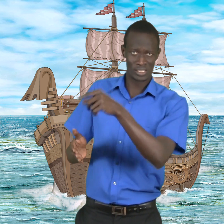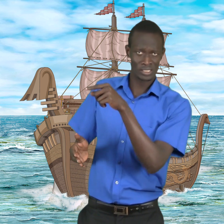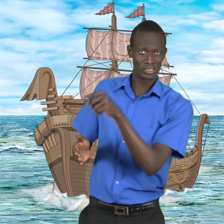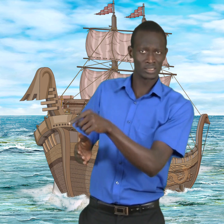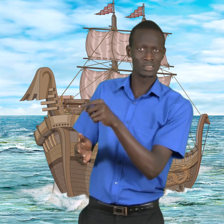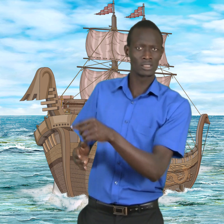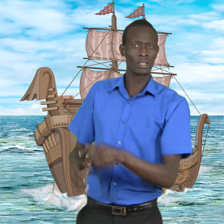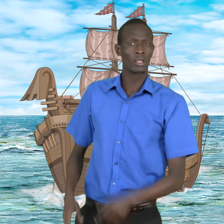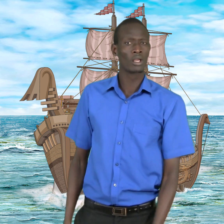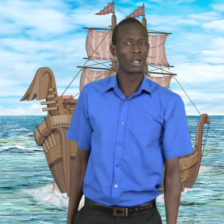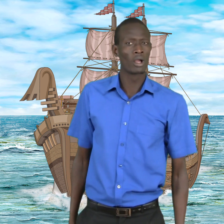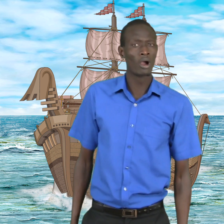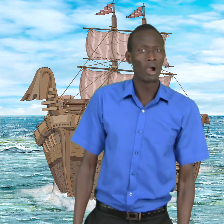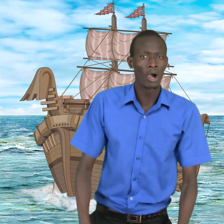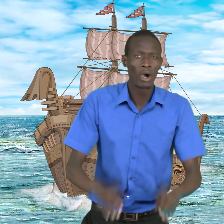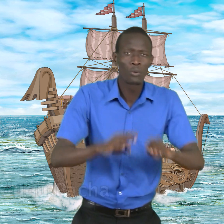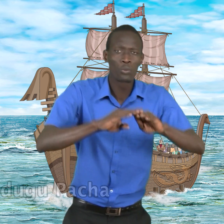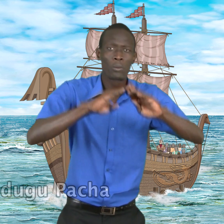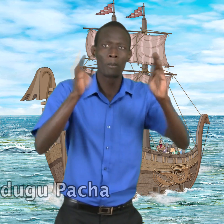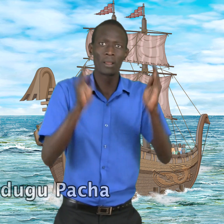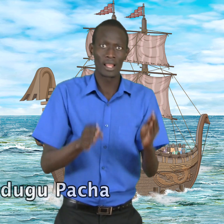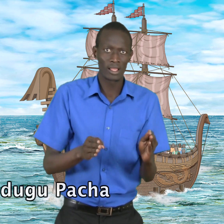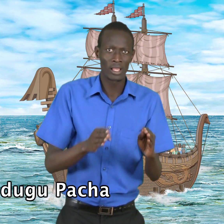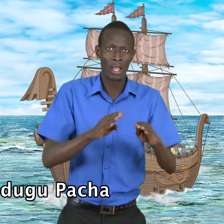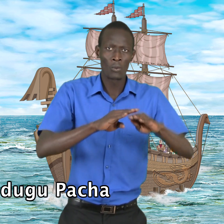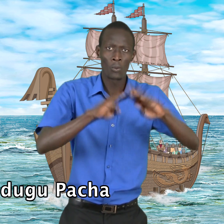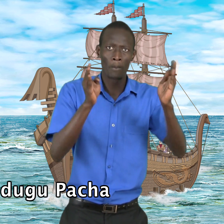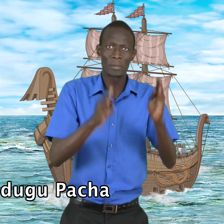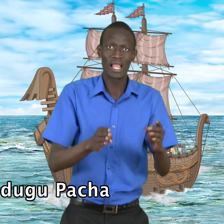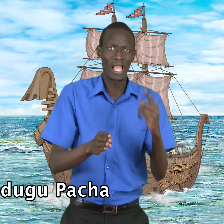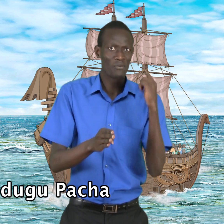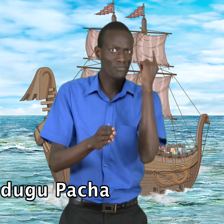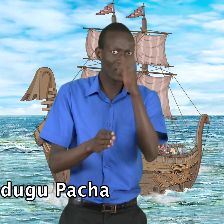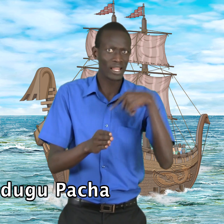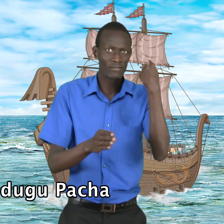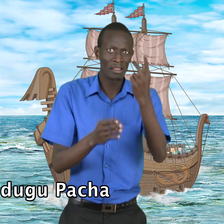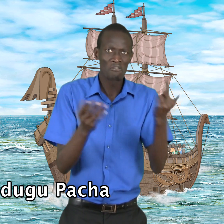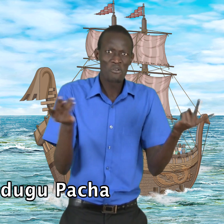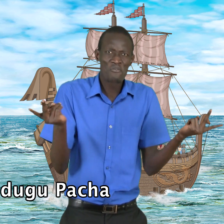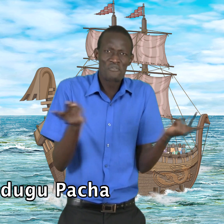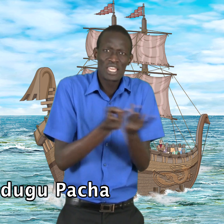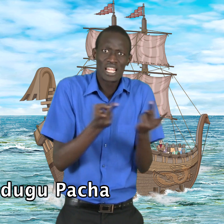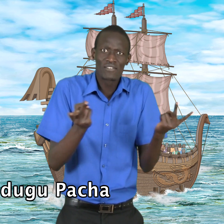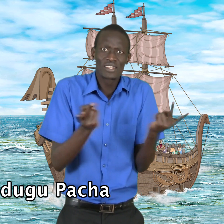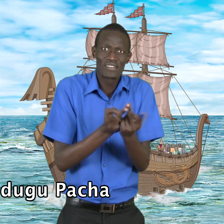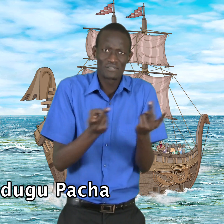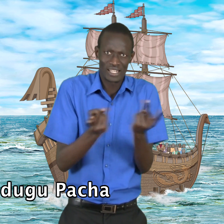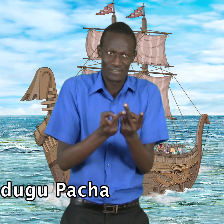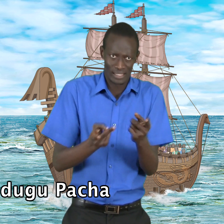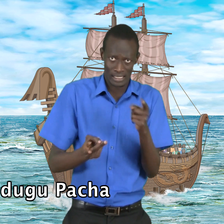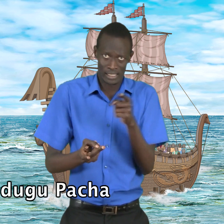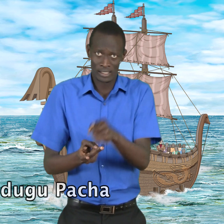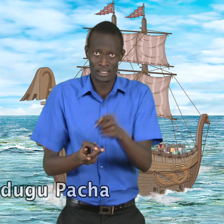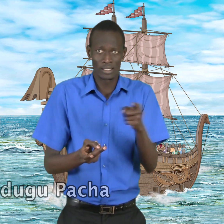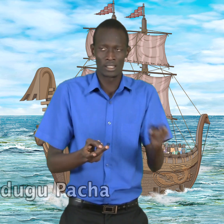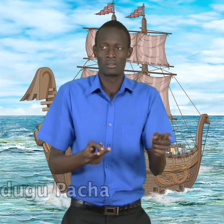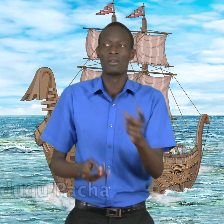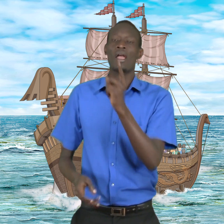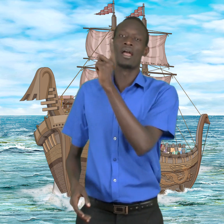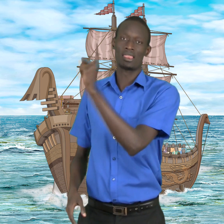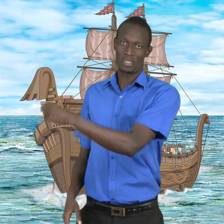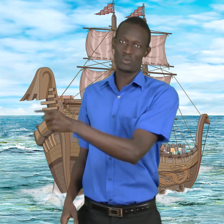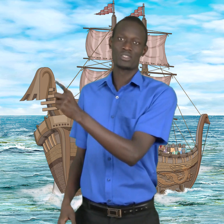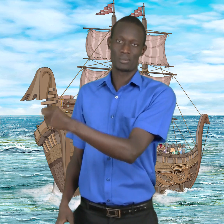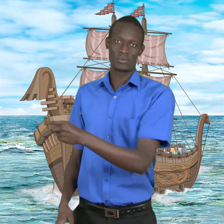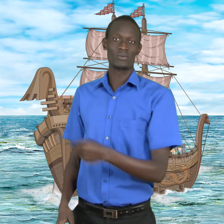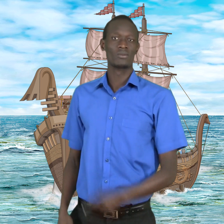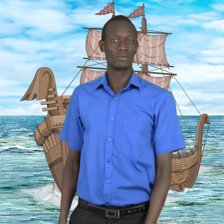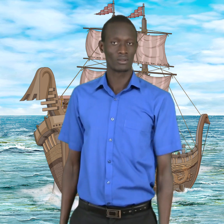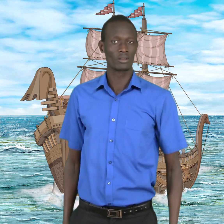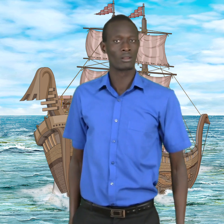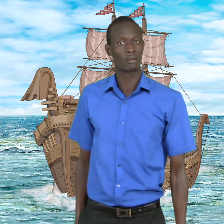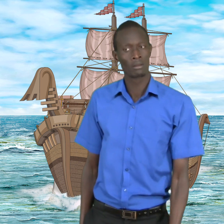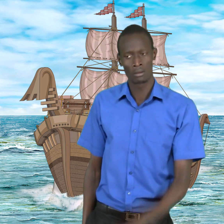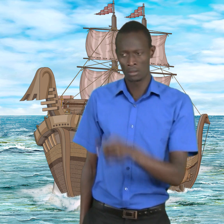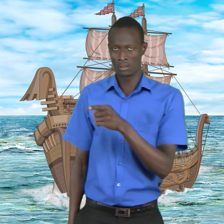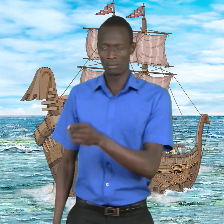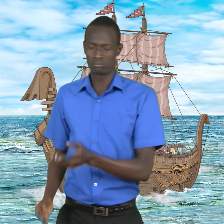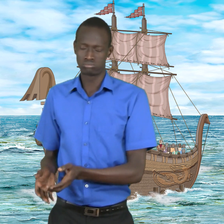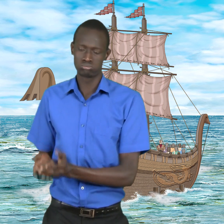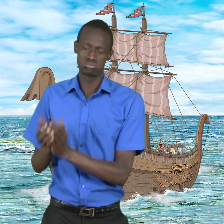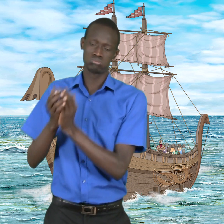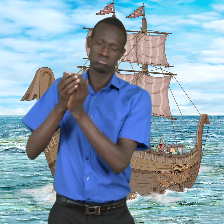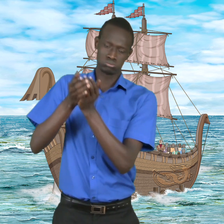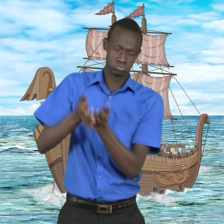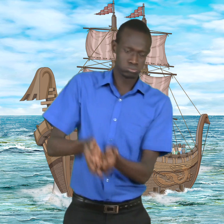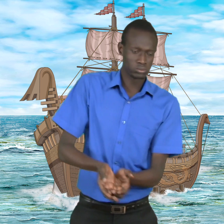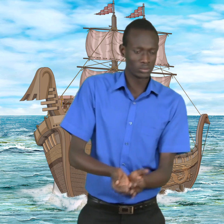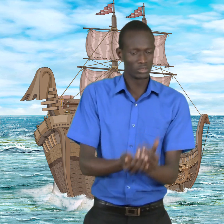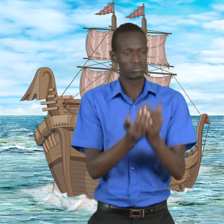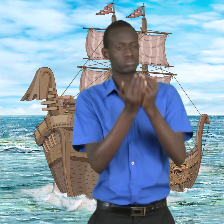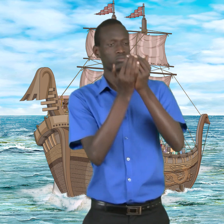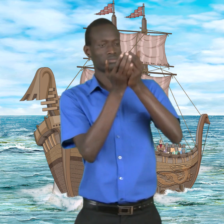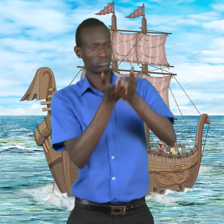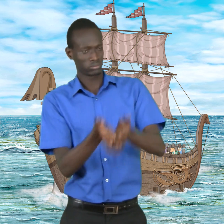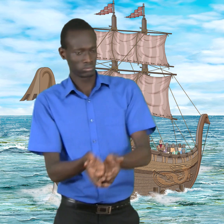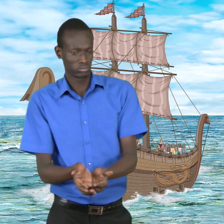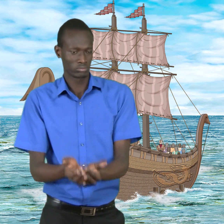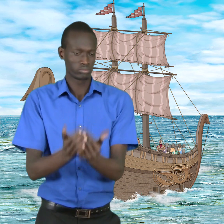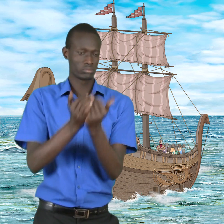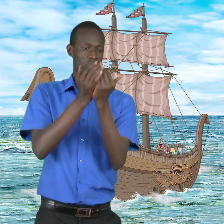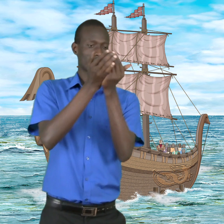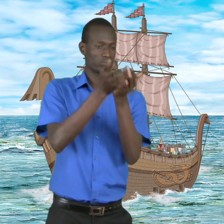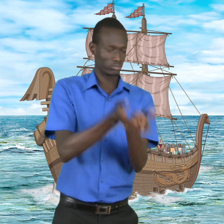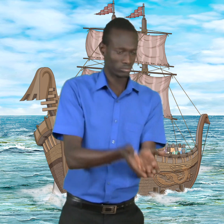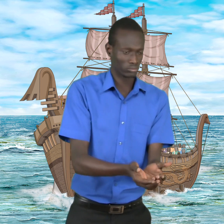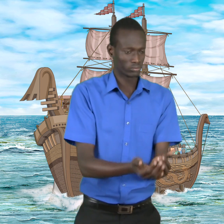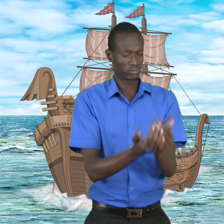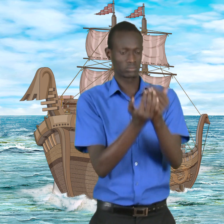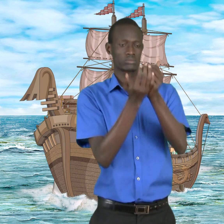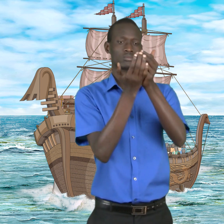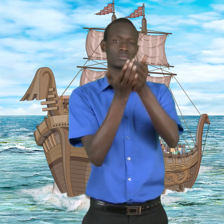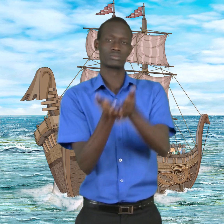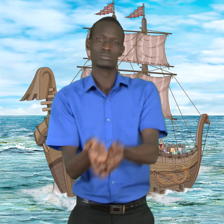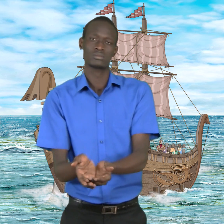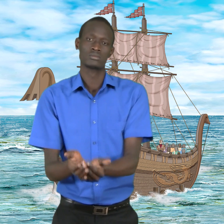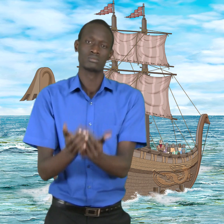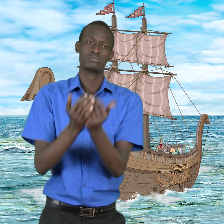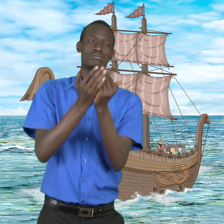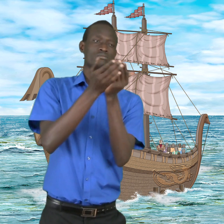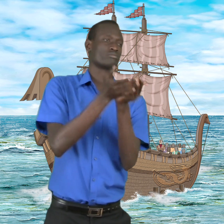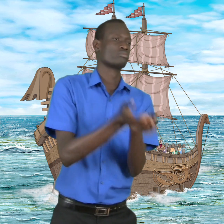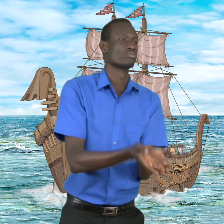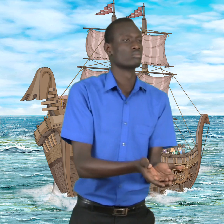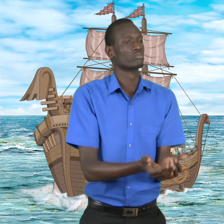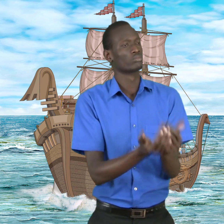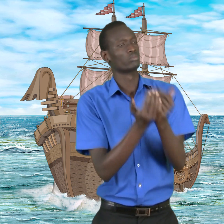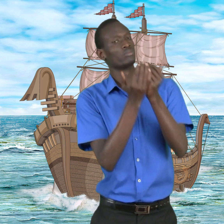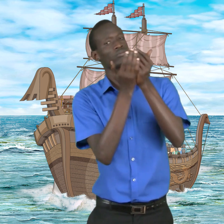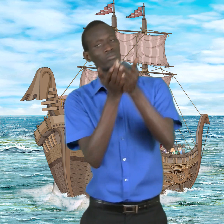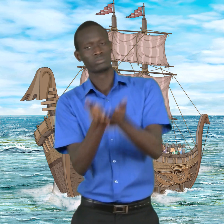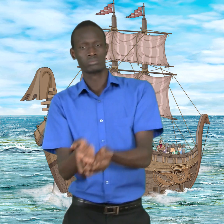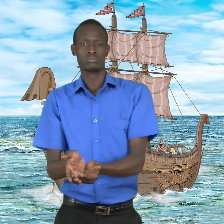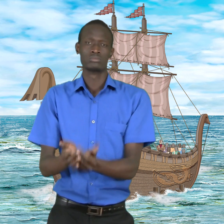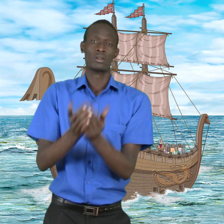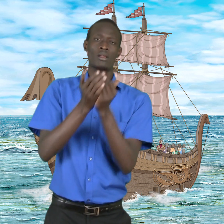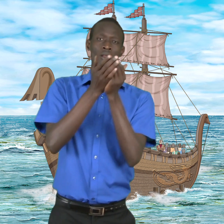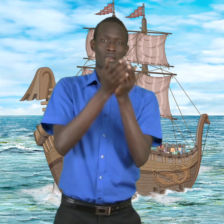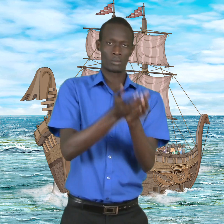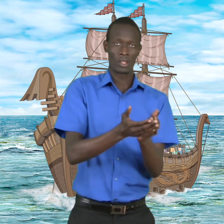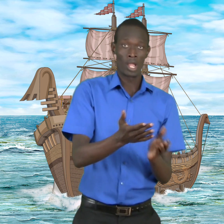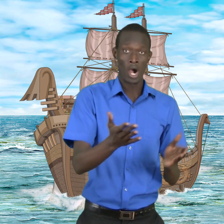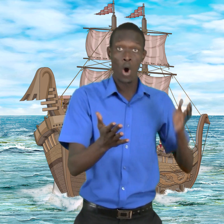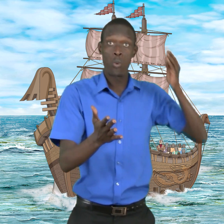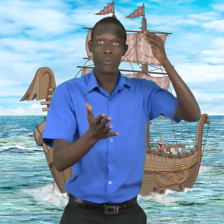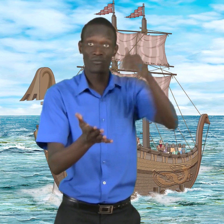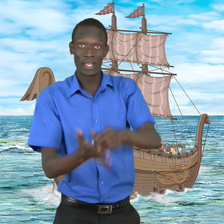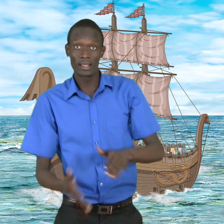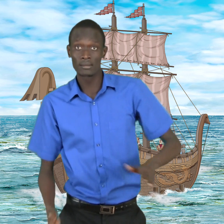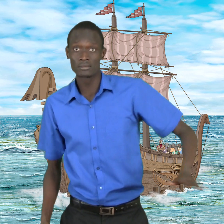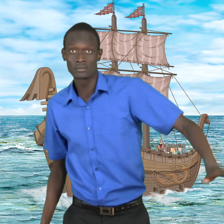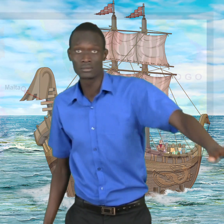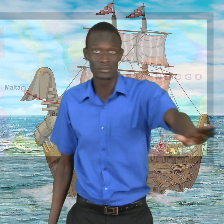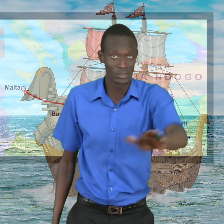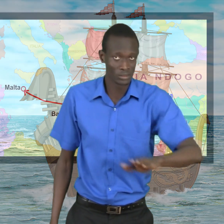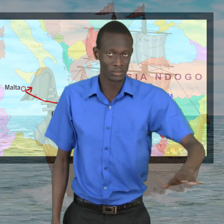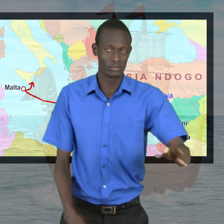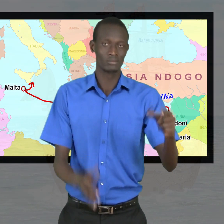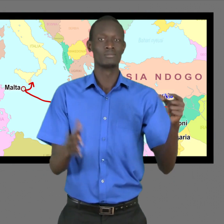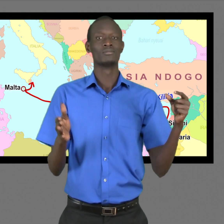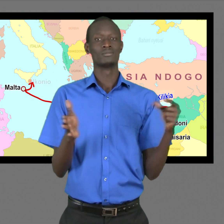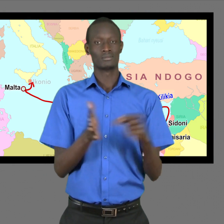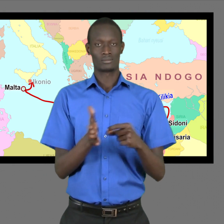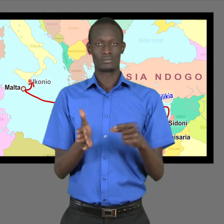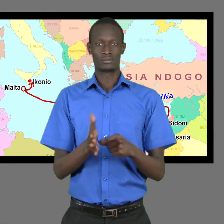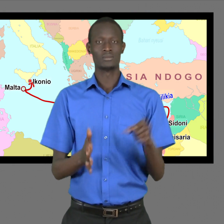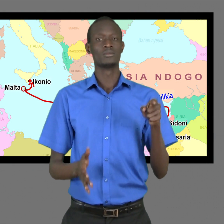It had the Twin Brothers as a figurehead.